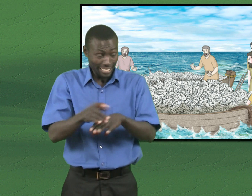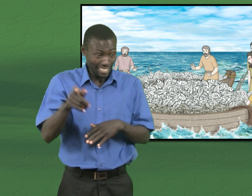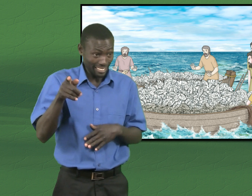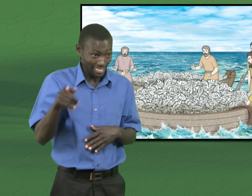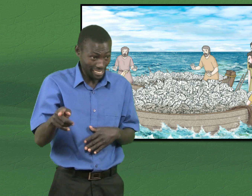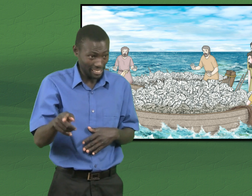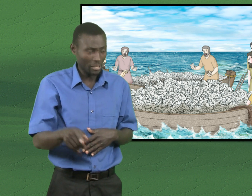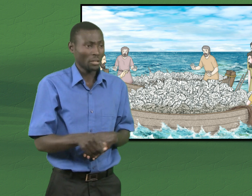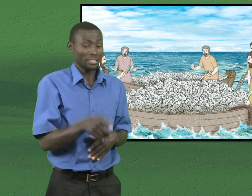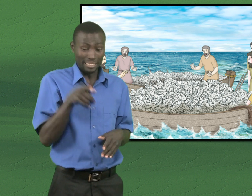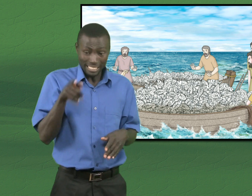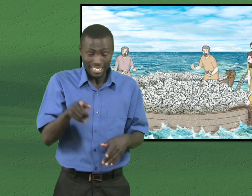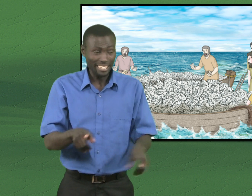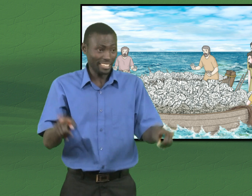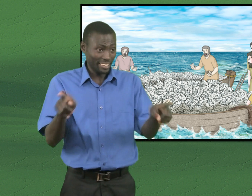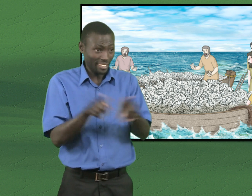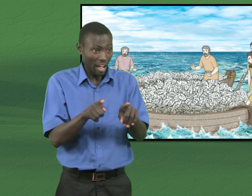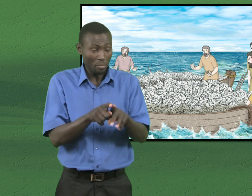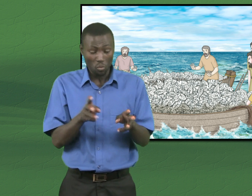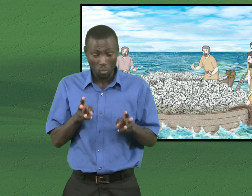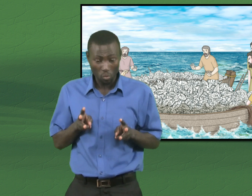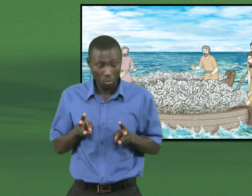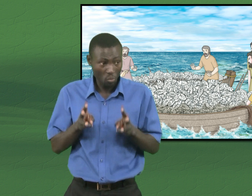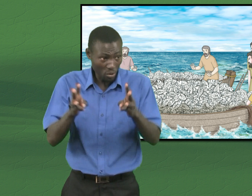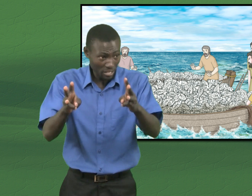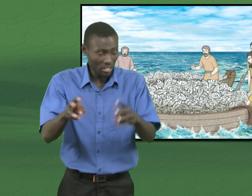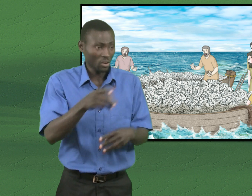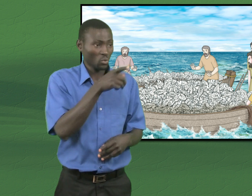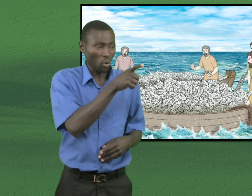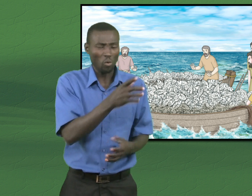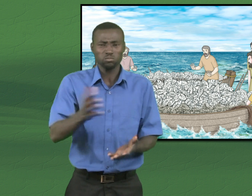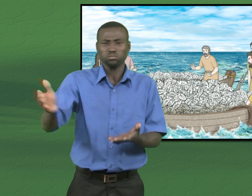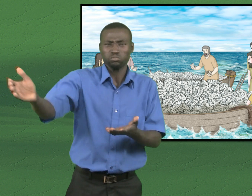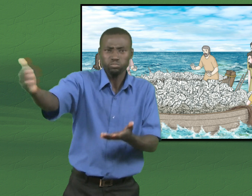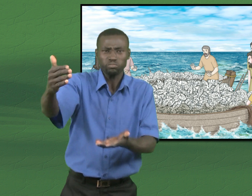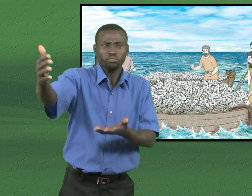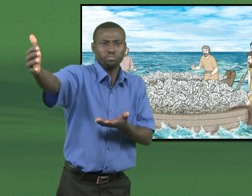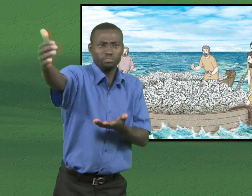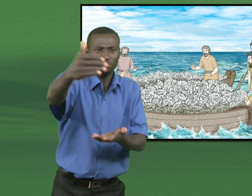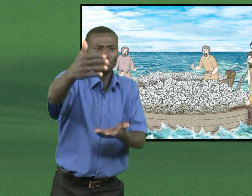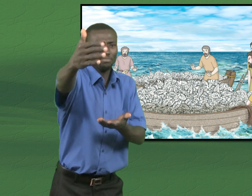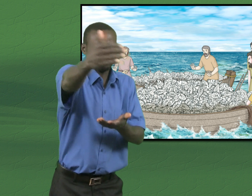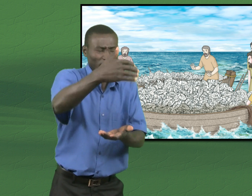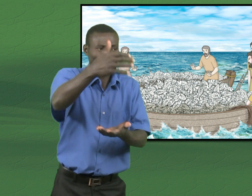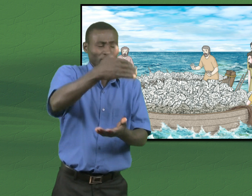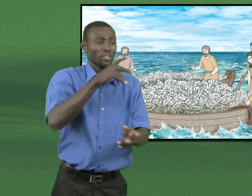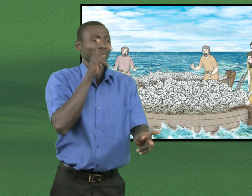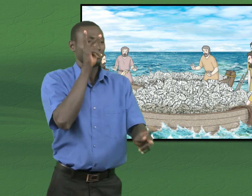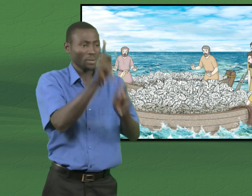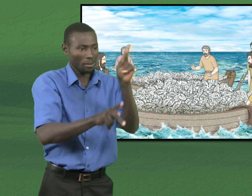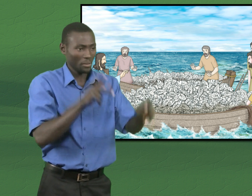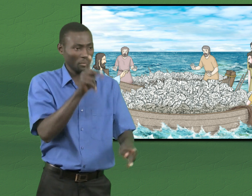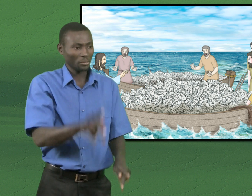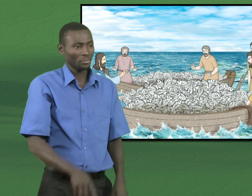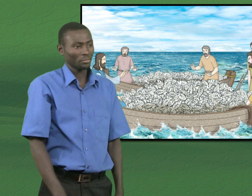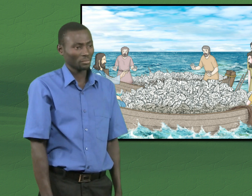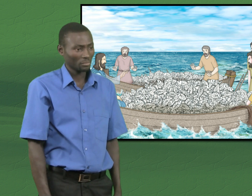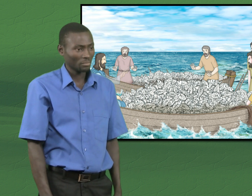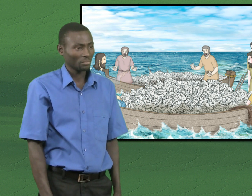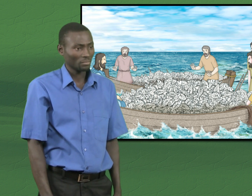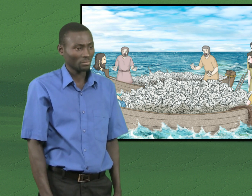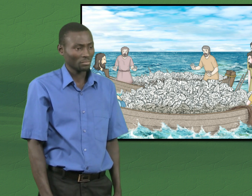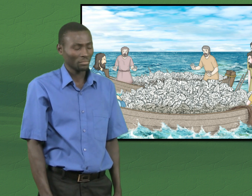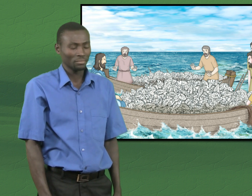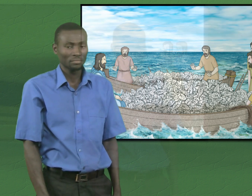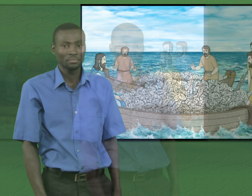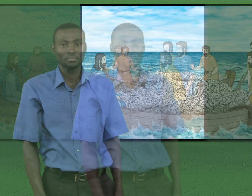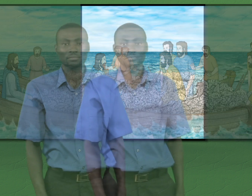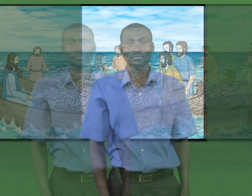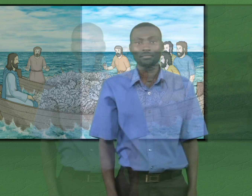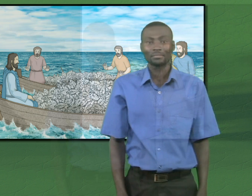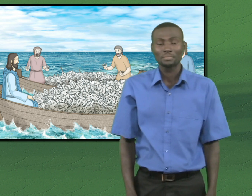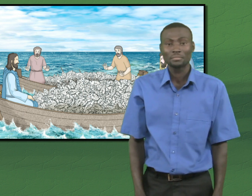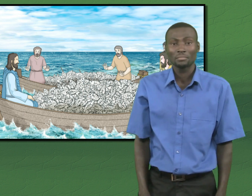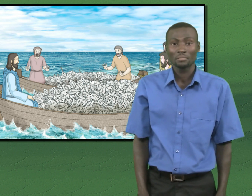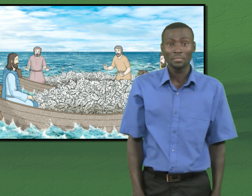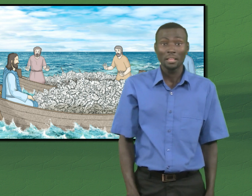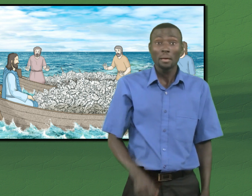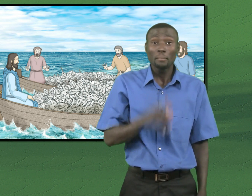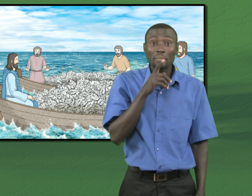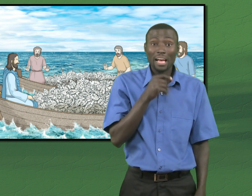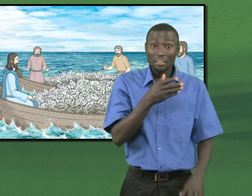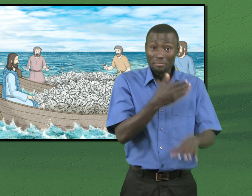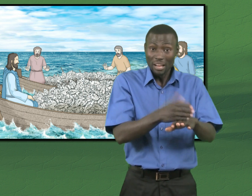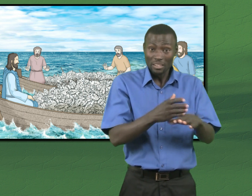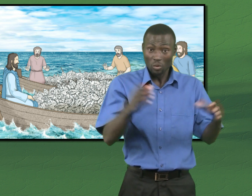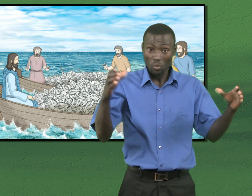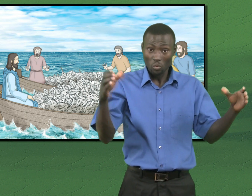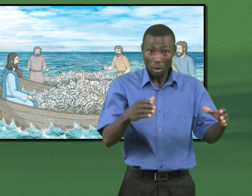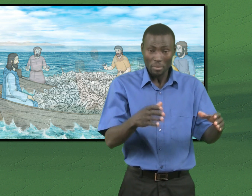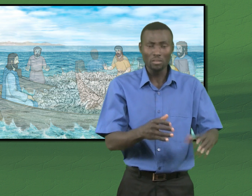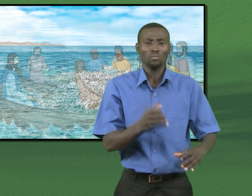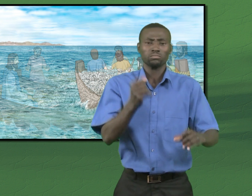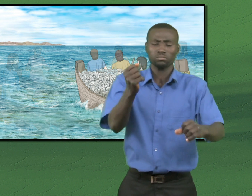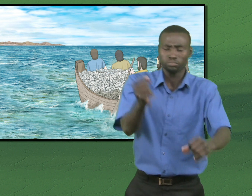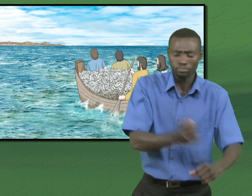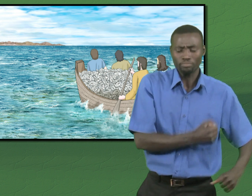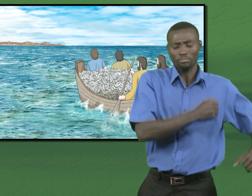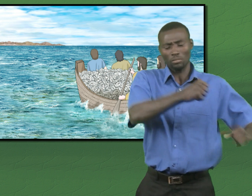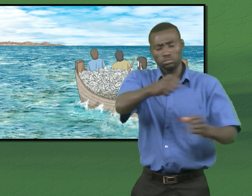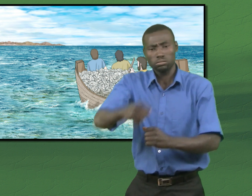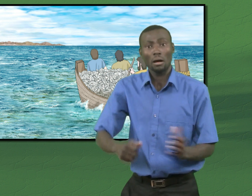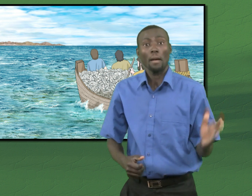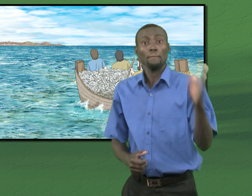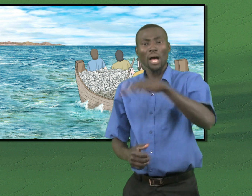“From now on you will catch men.”